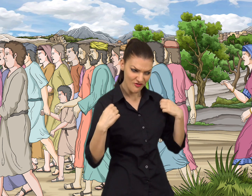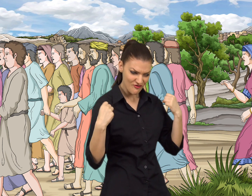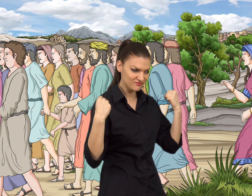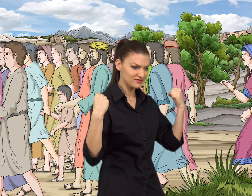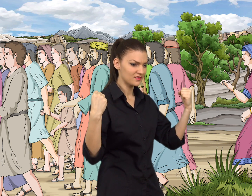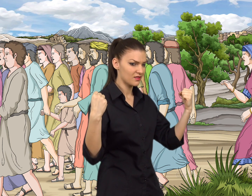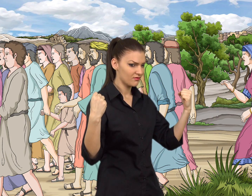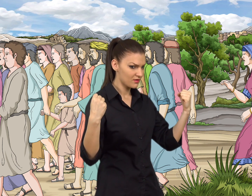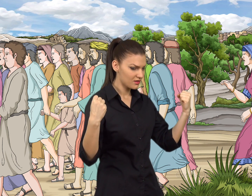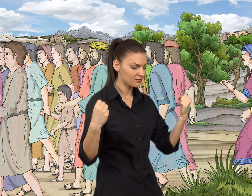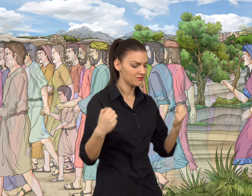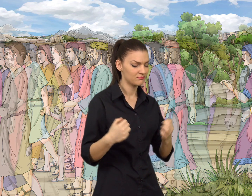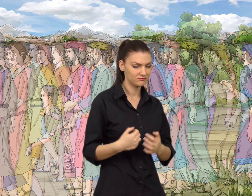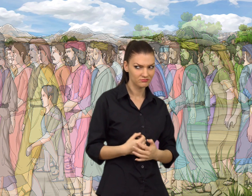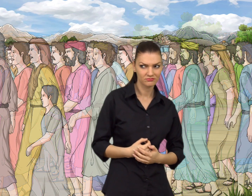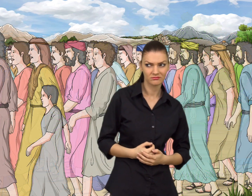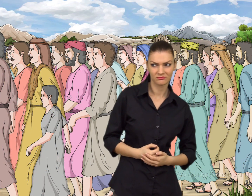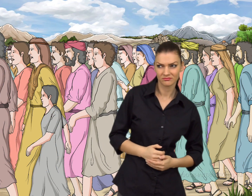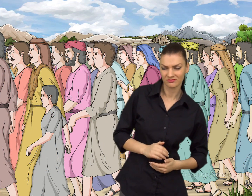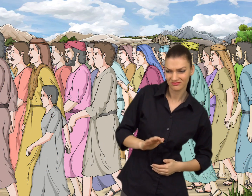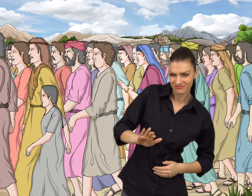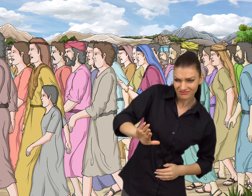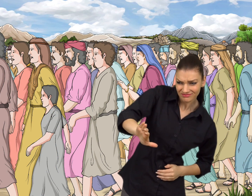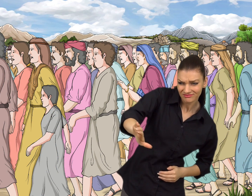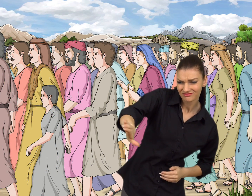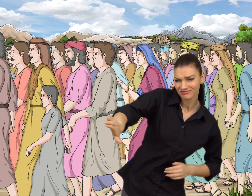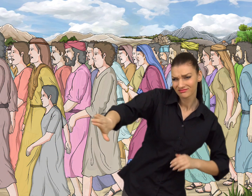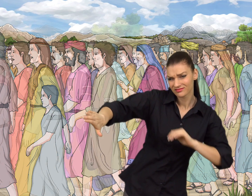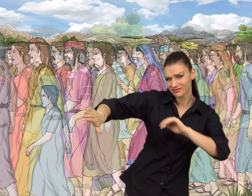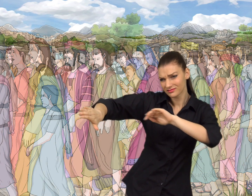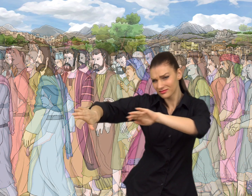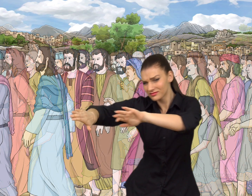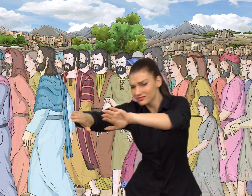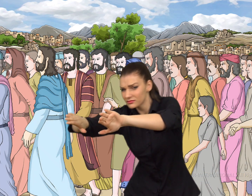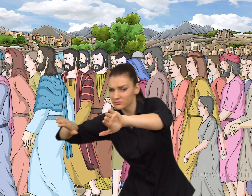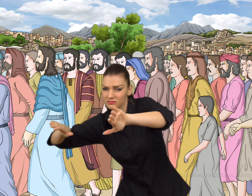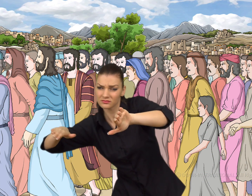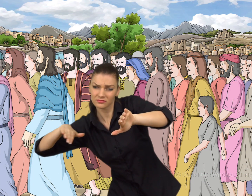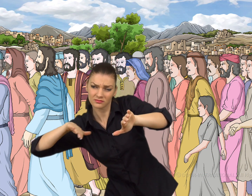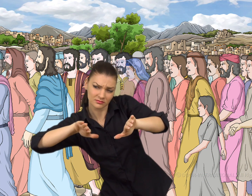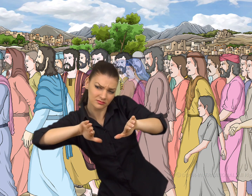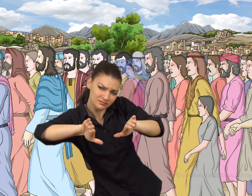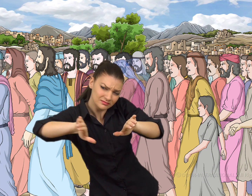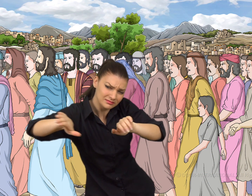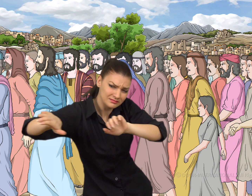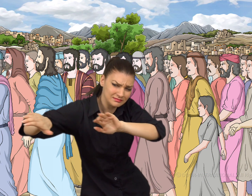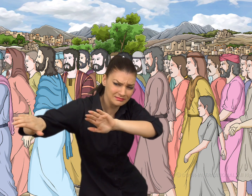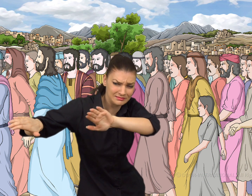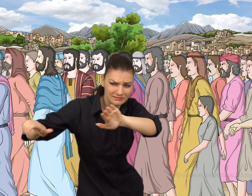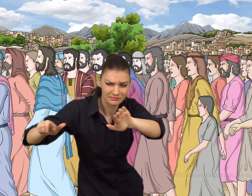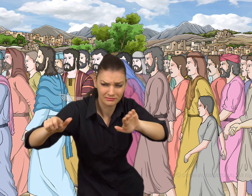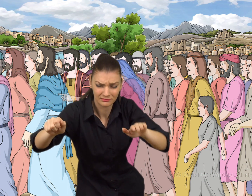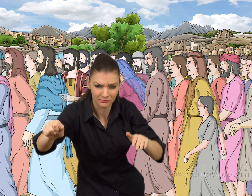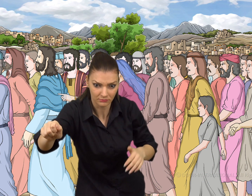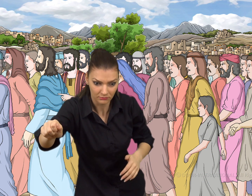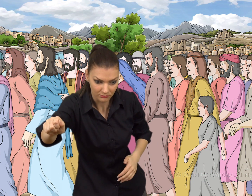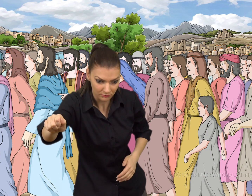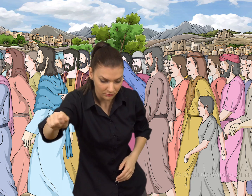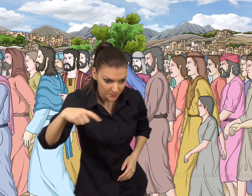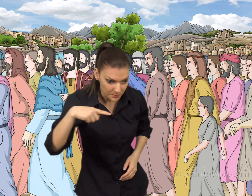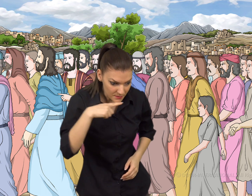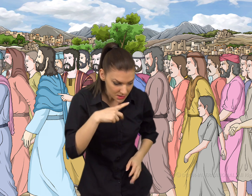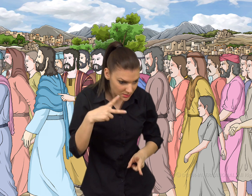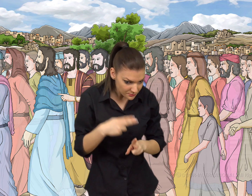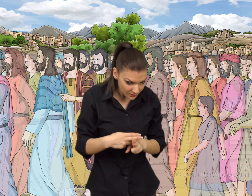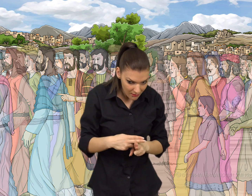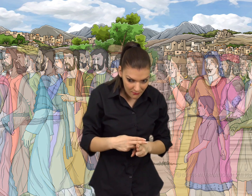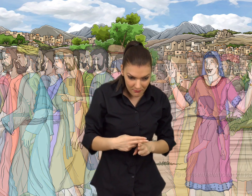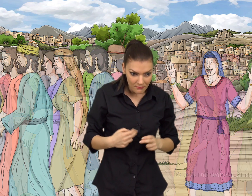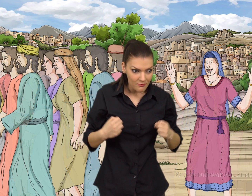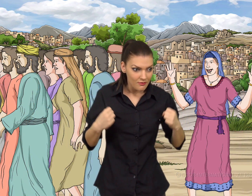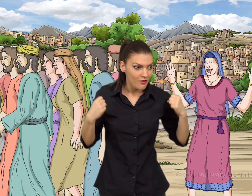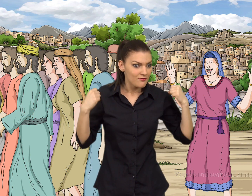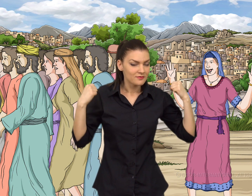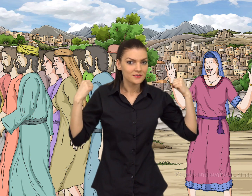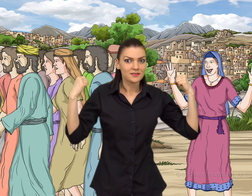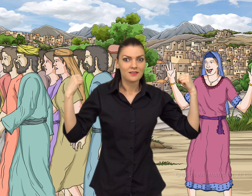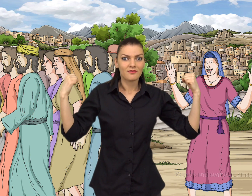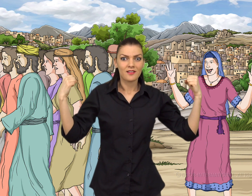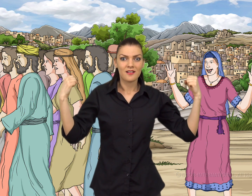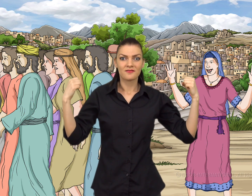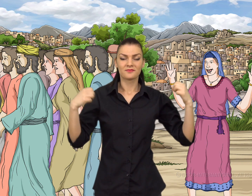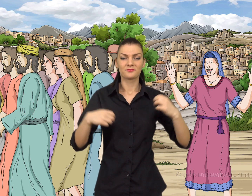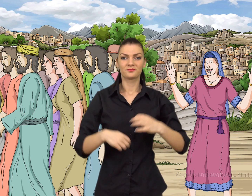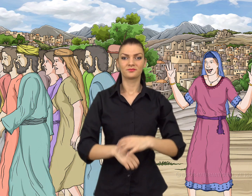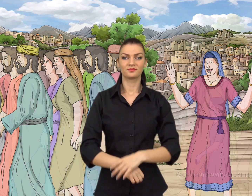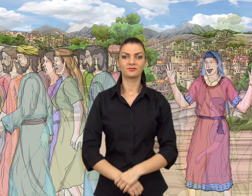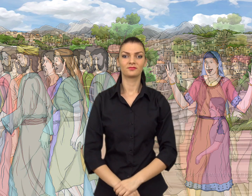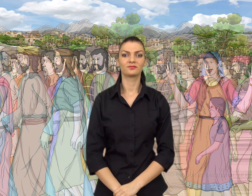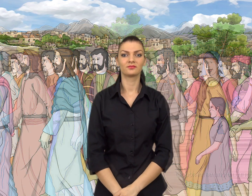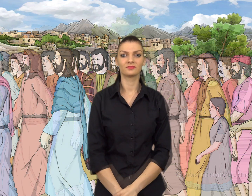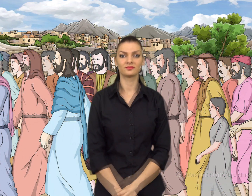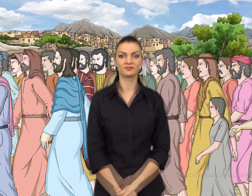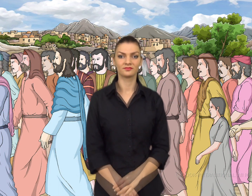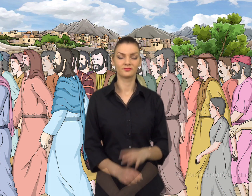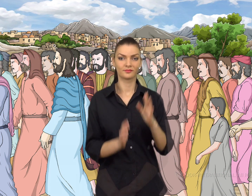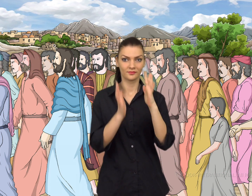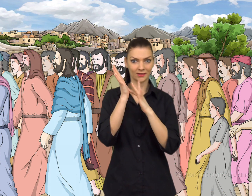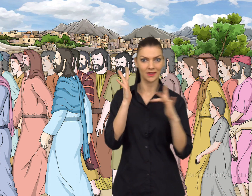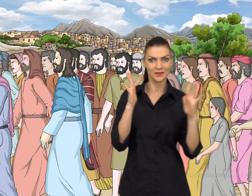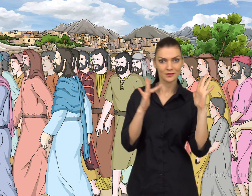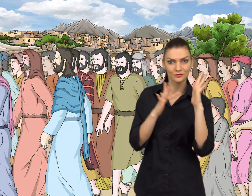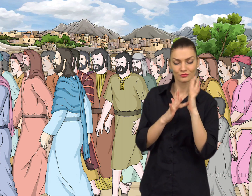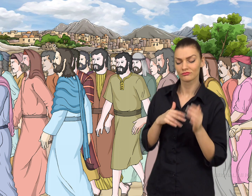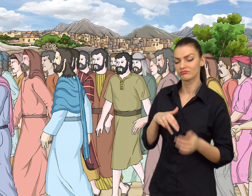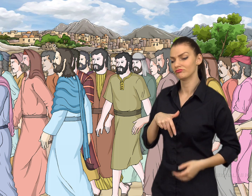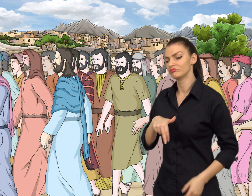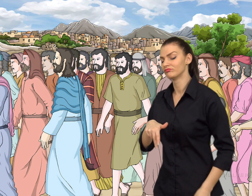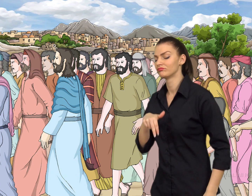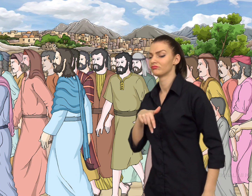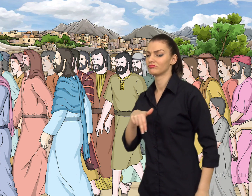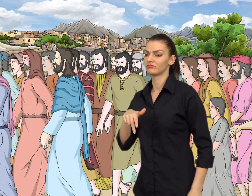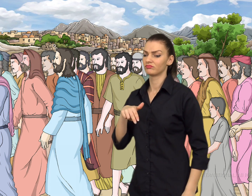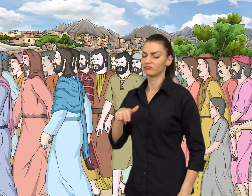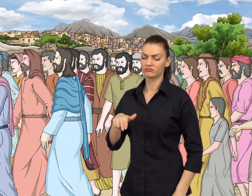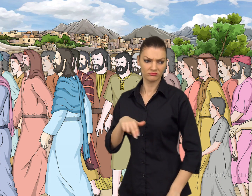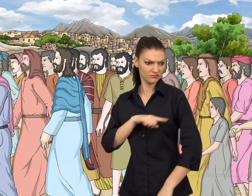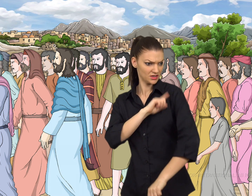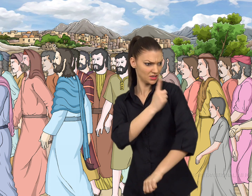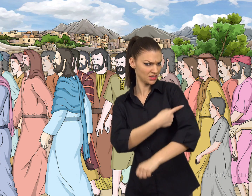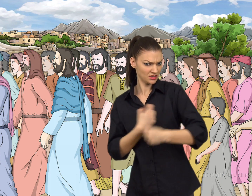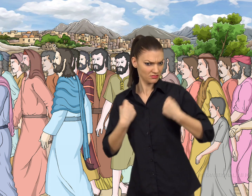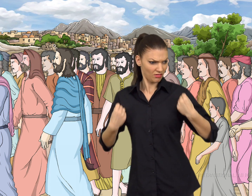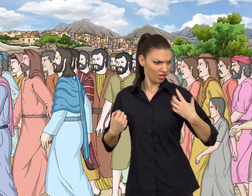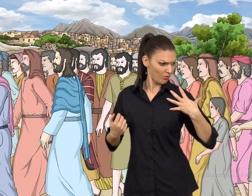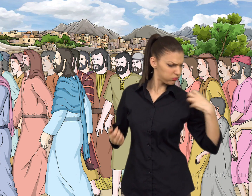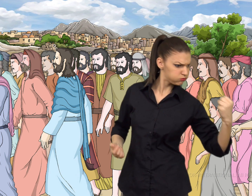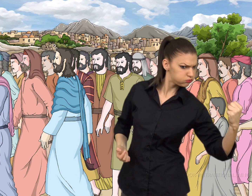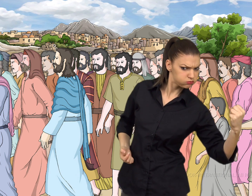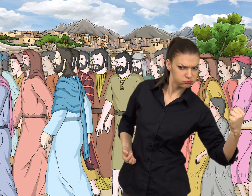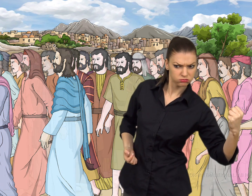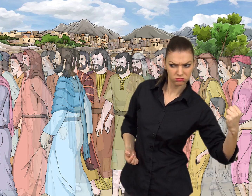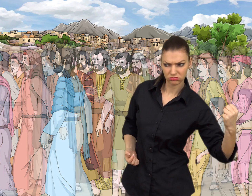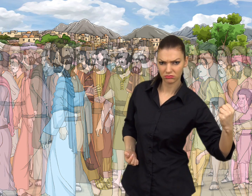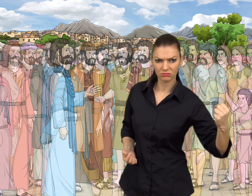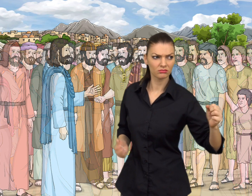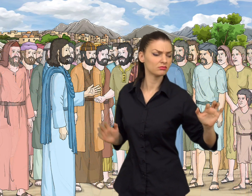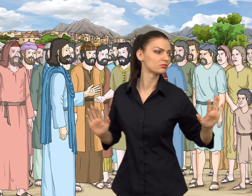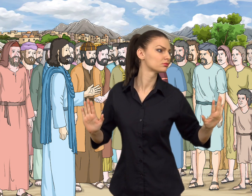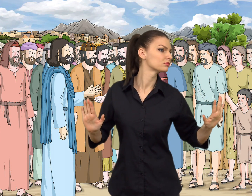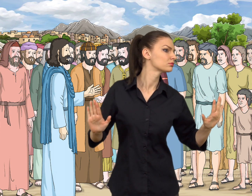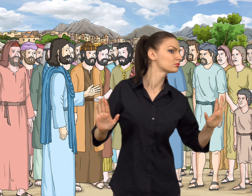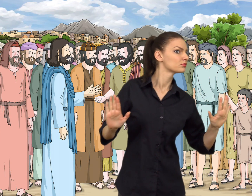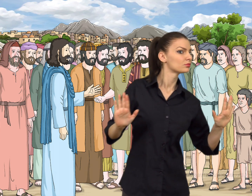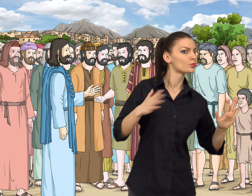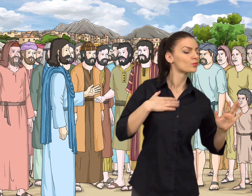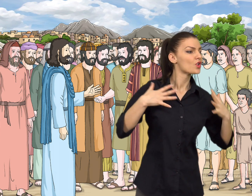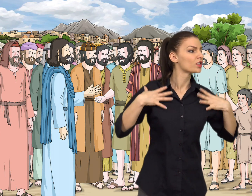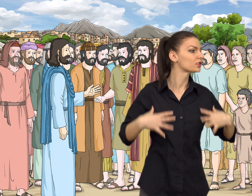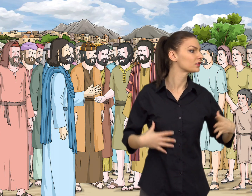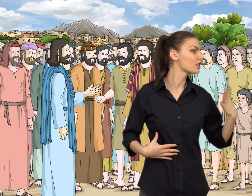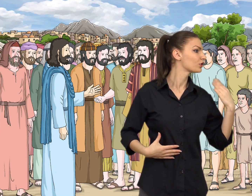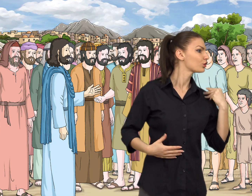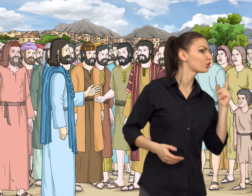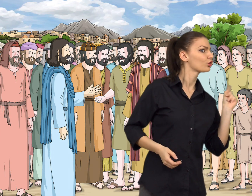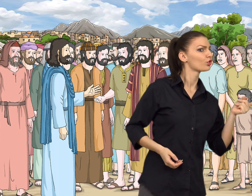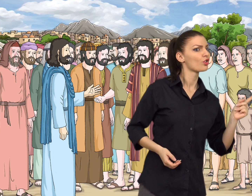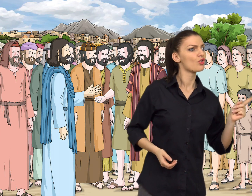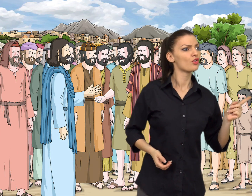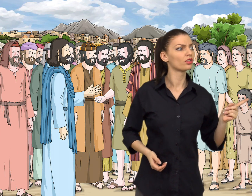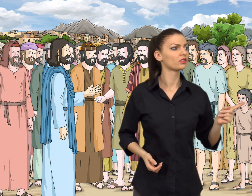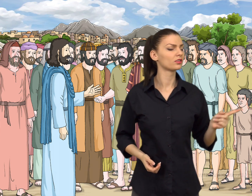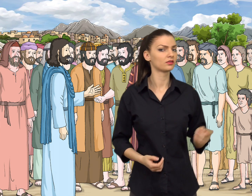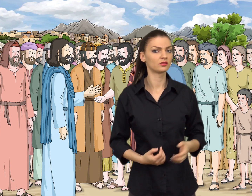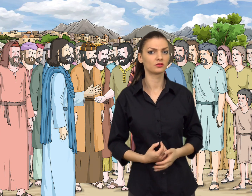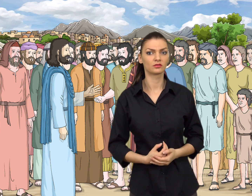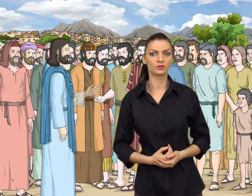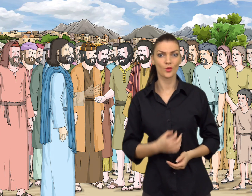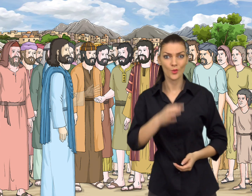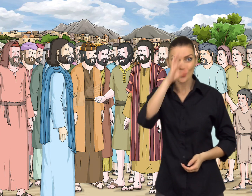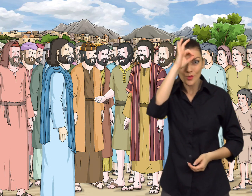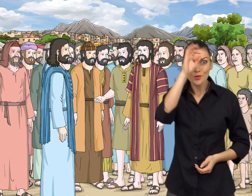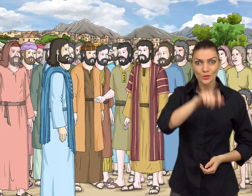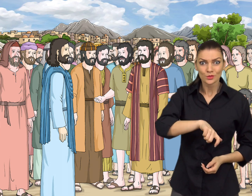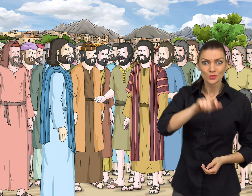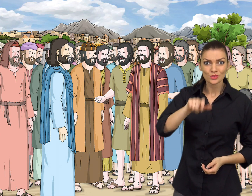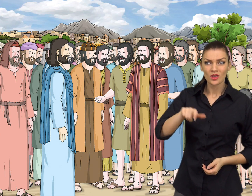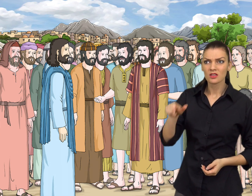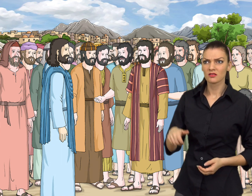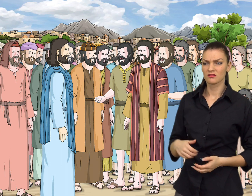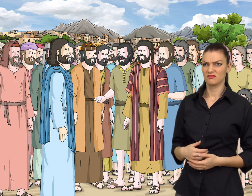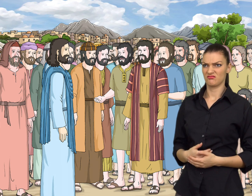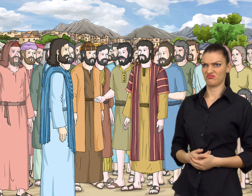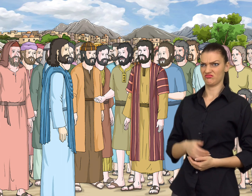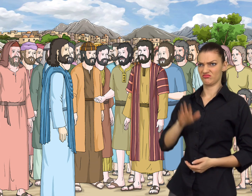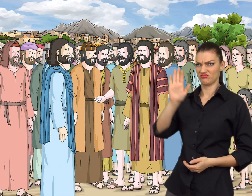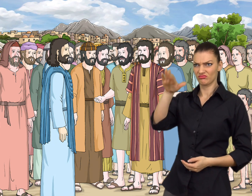Immediately her bleeding stopped, and she sensed in her body that she was healed of her affliction. At once Jesus was aware that power had gone out from Him.